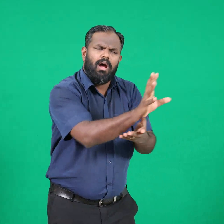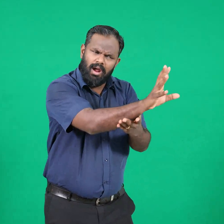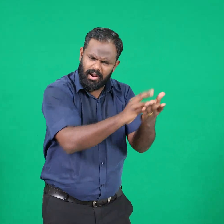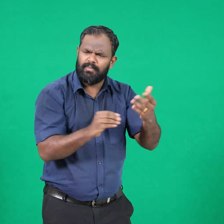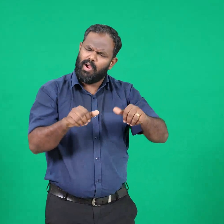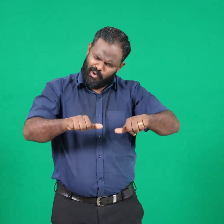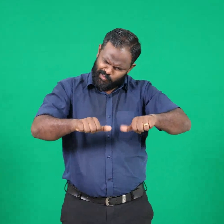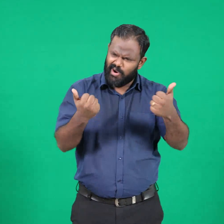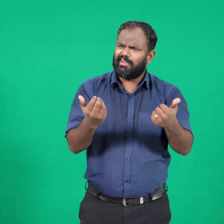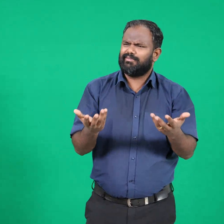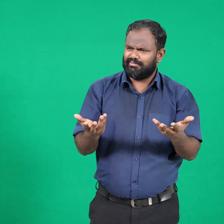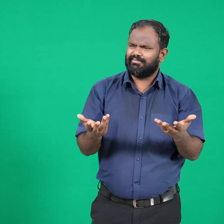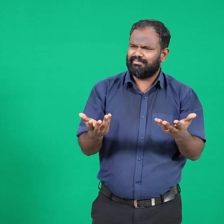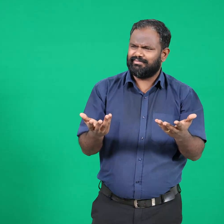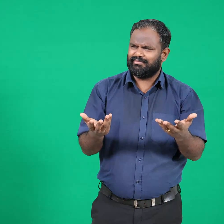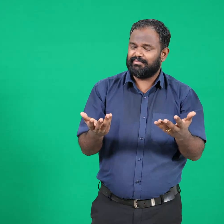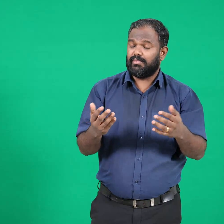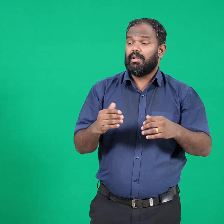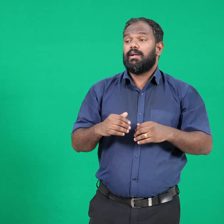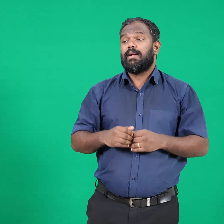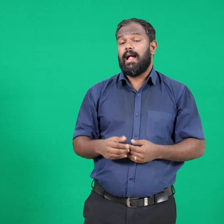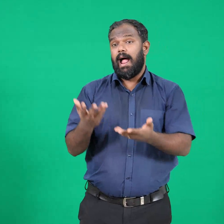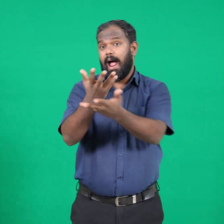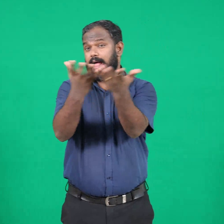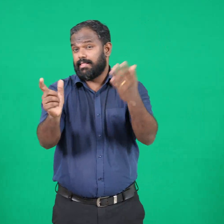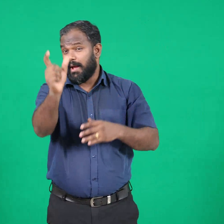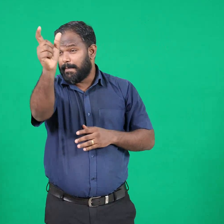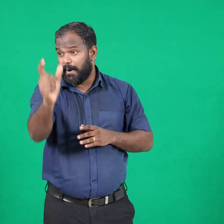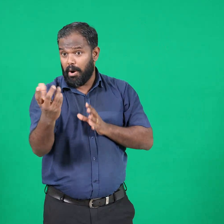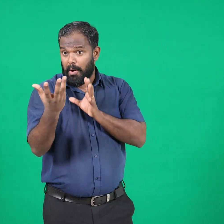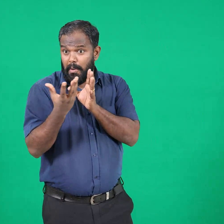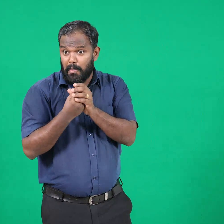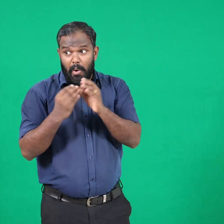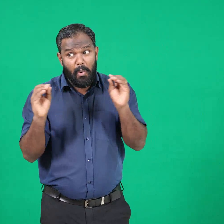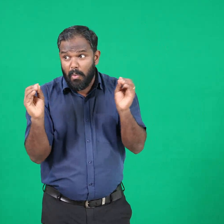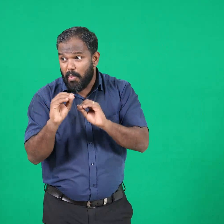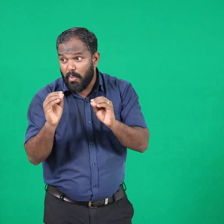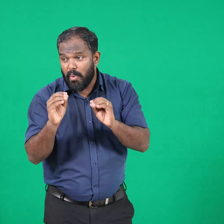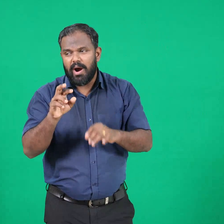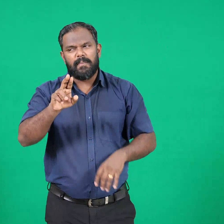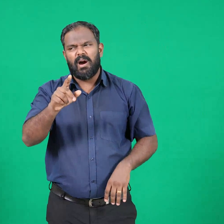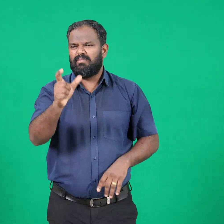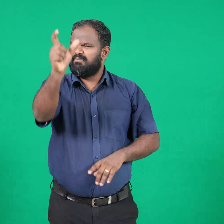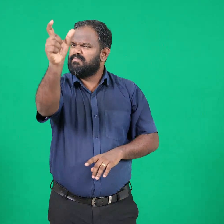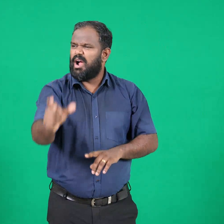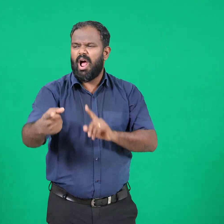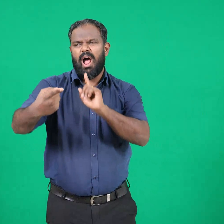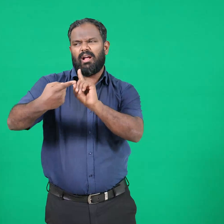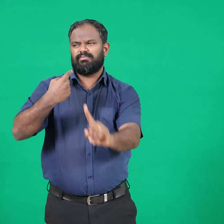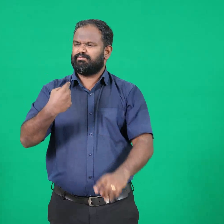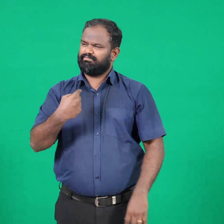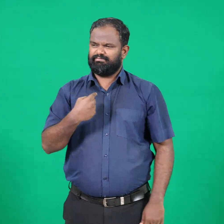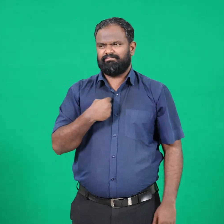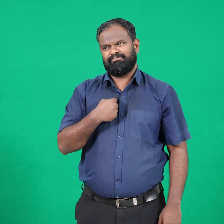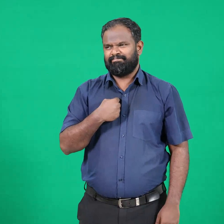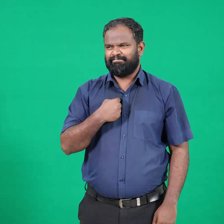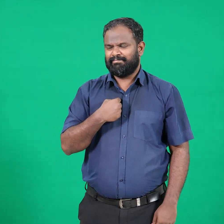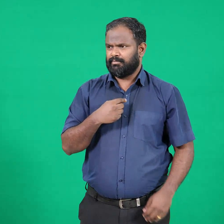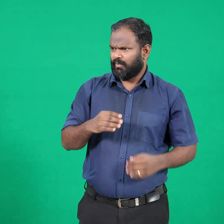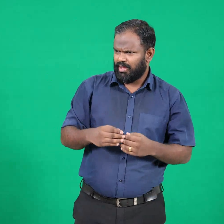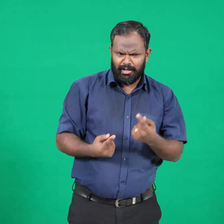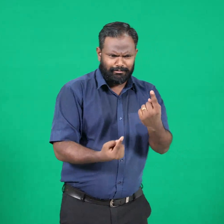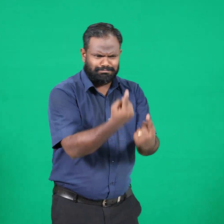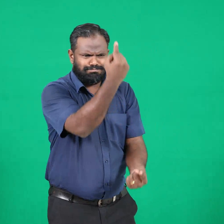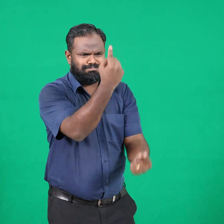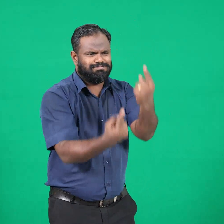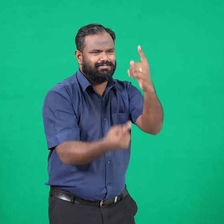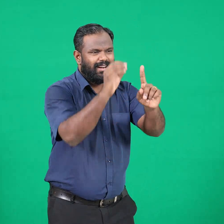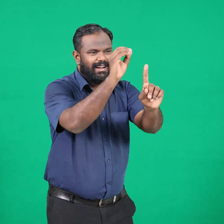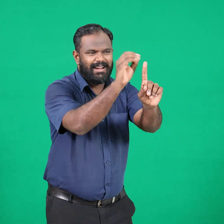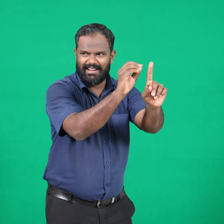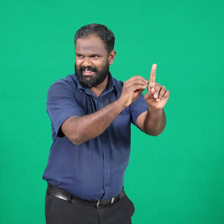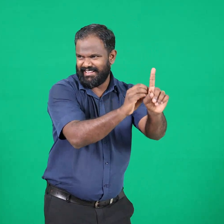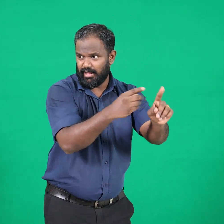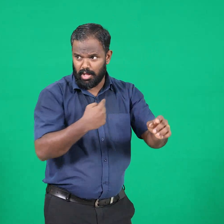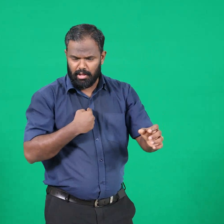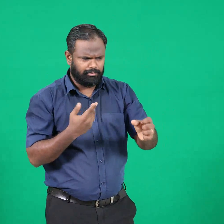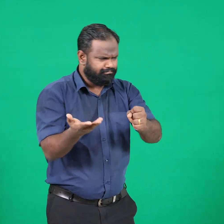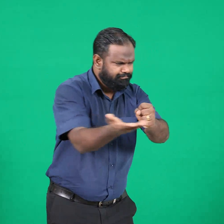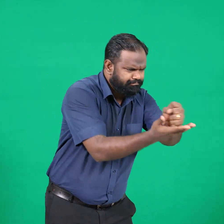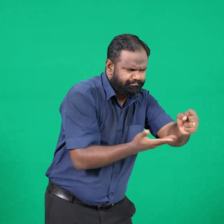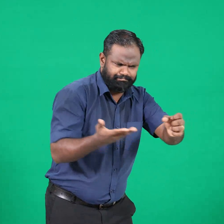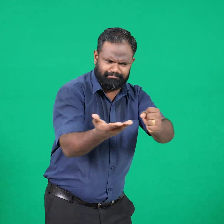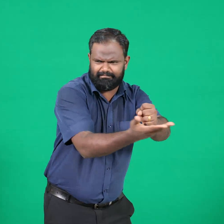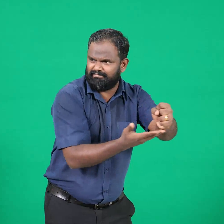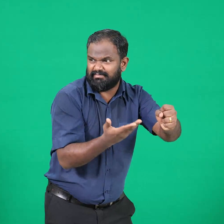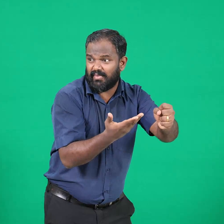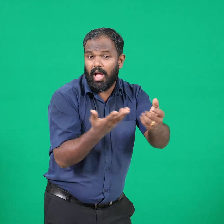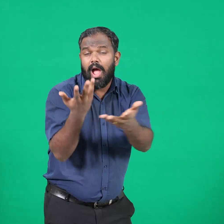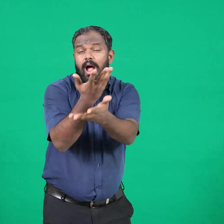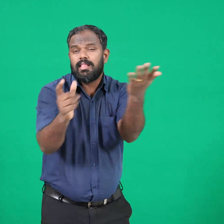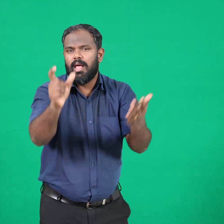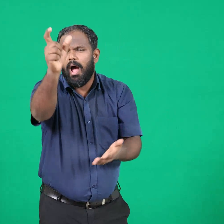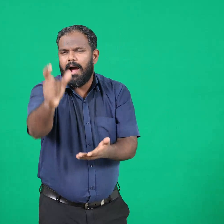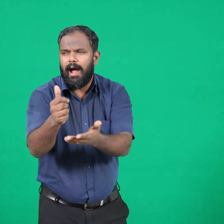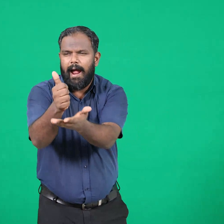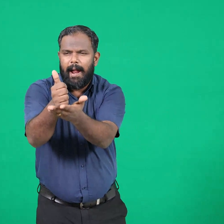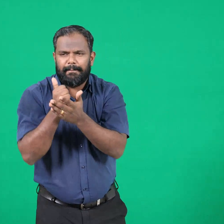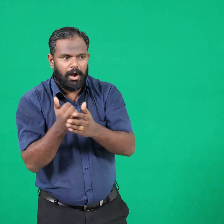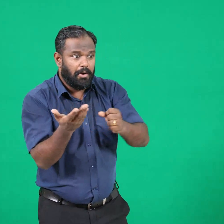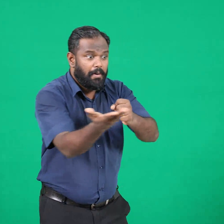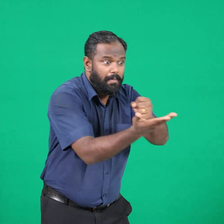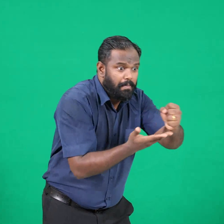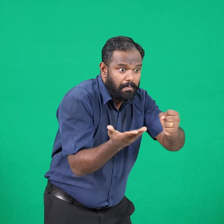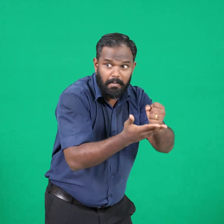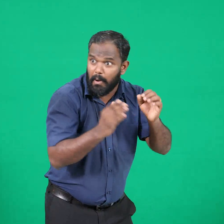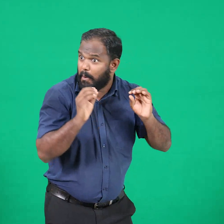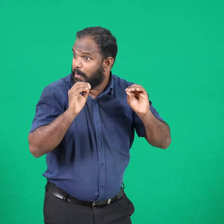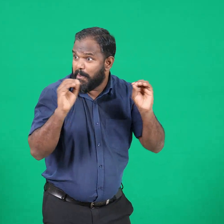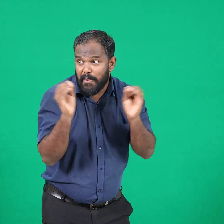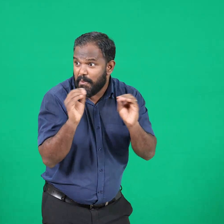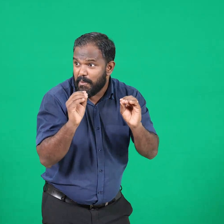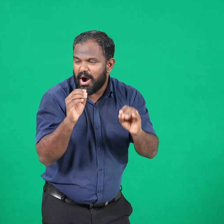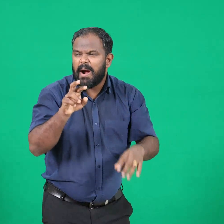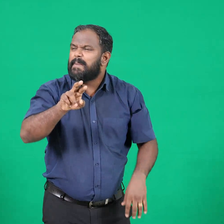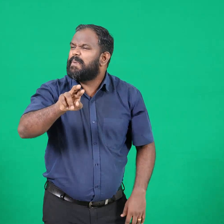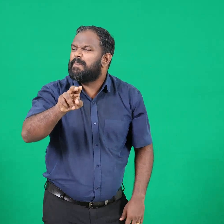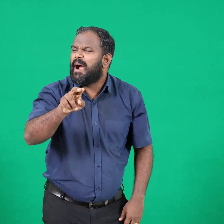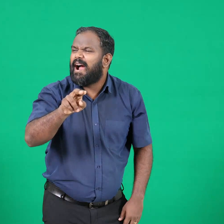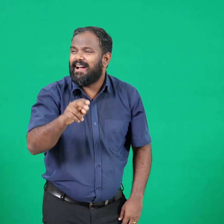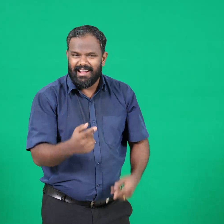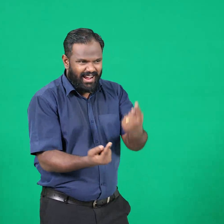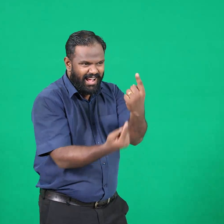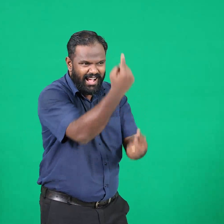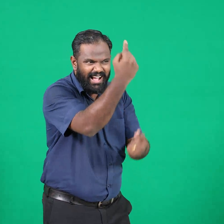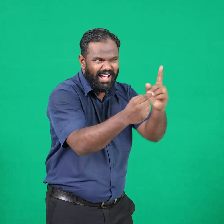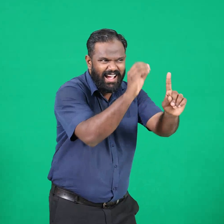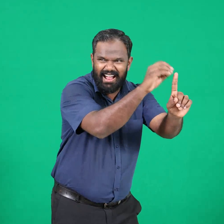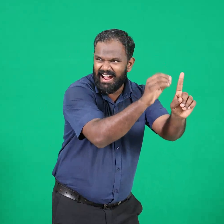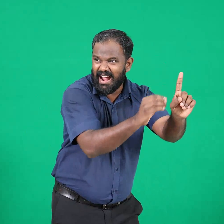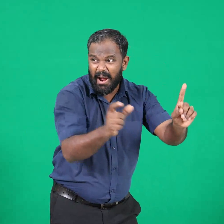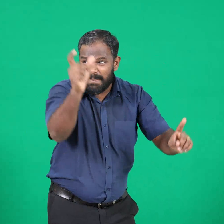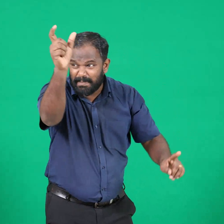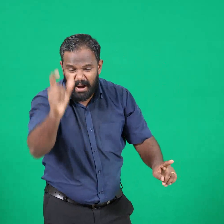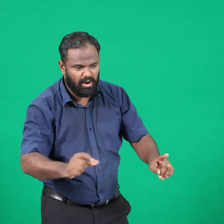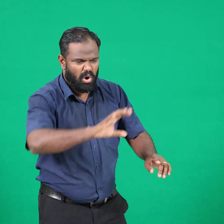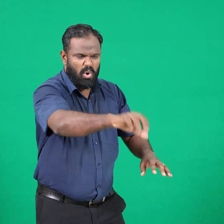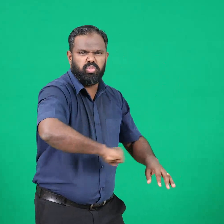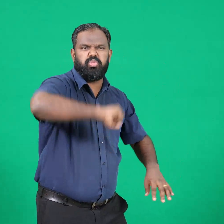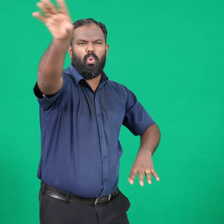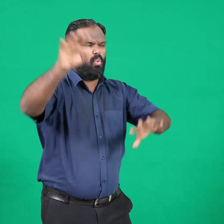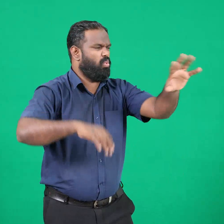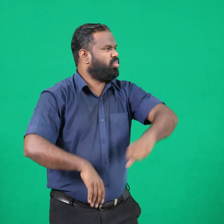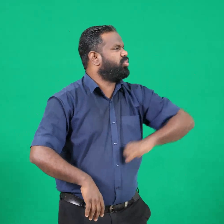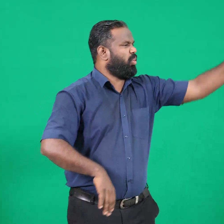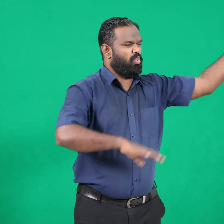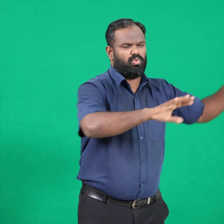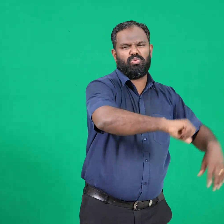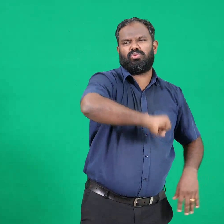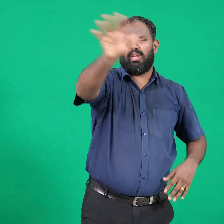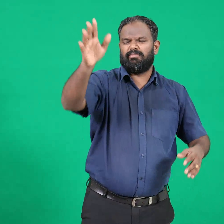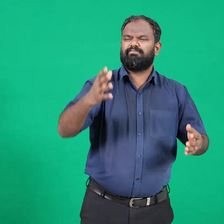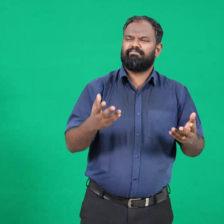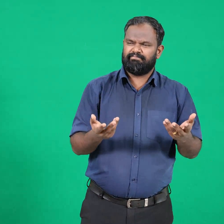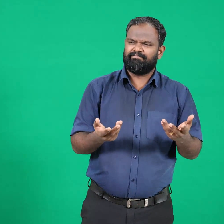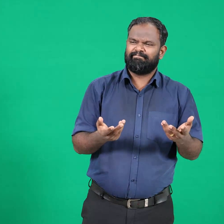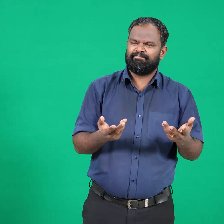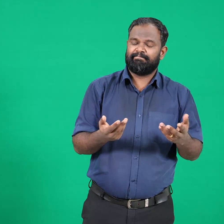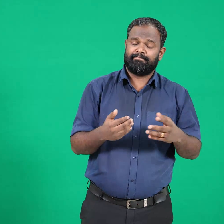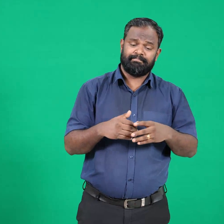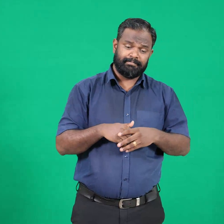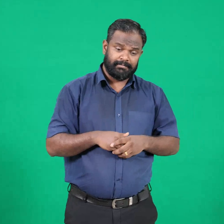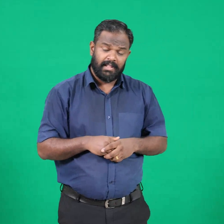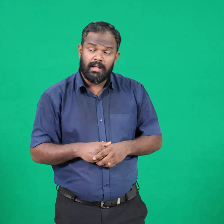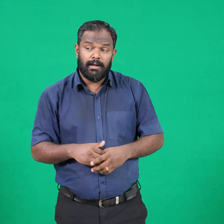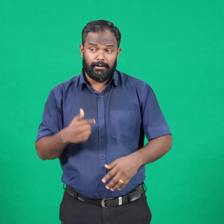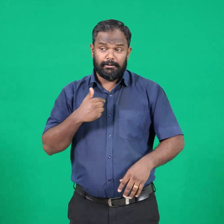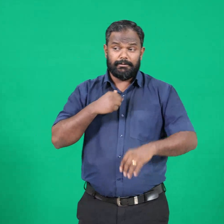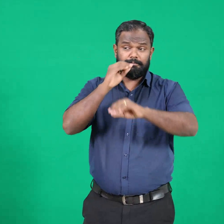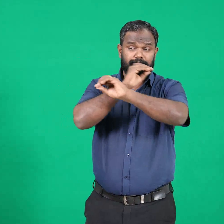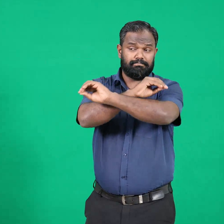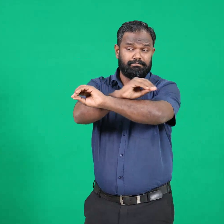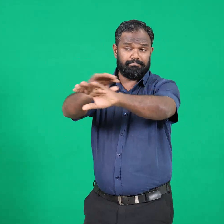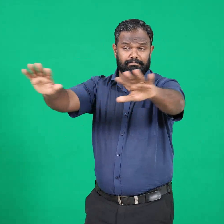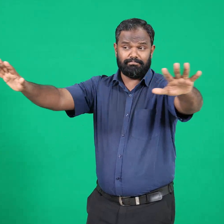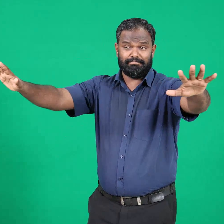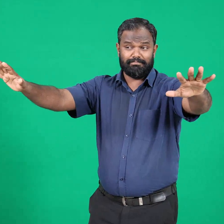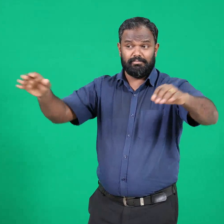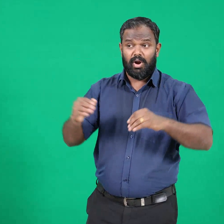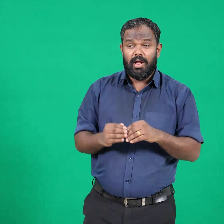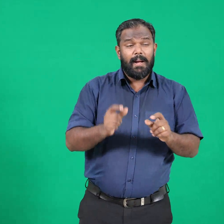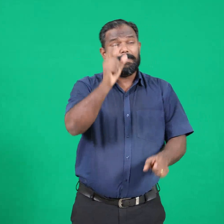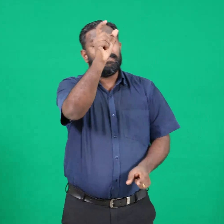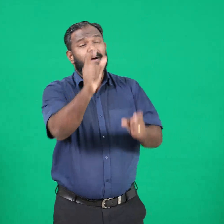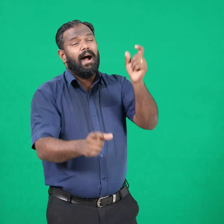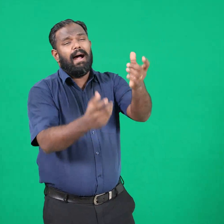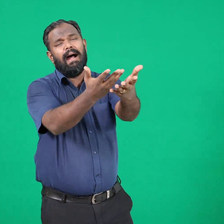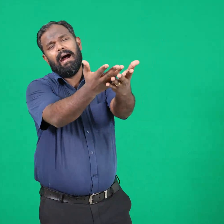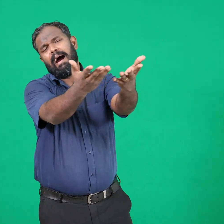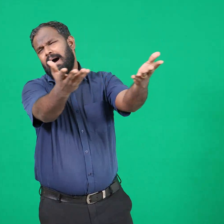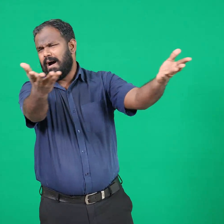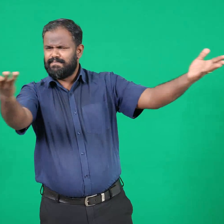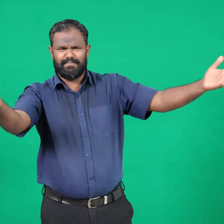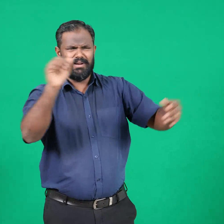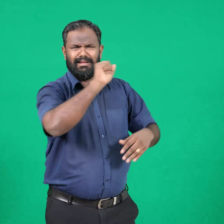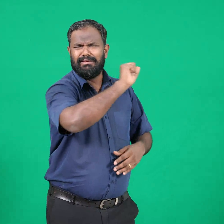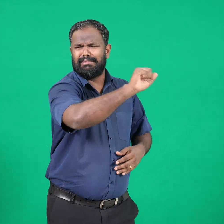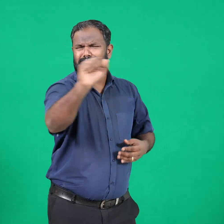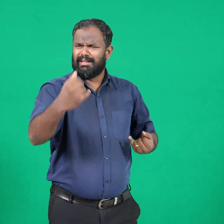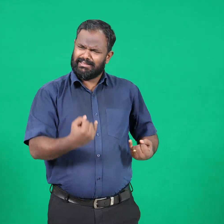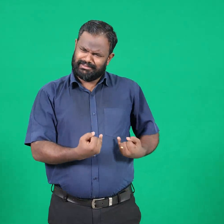Then he can plunder his house. He who is not with Me is against Me, and he who does not gather with Me scatters.